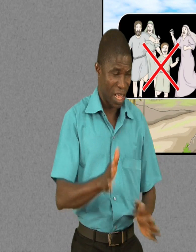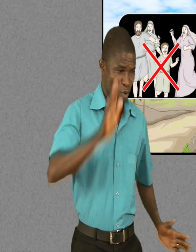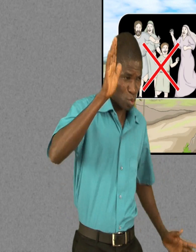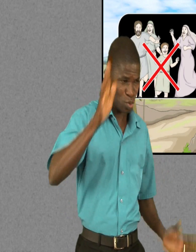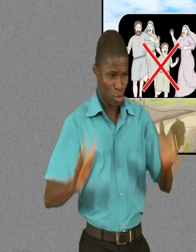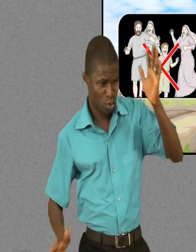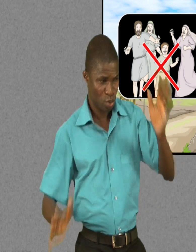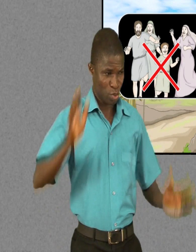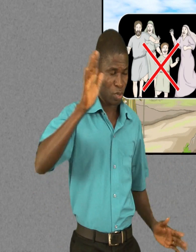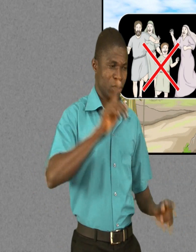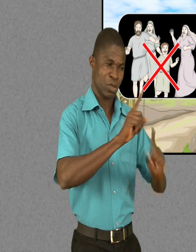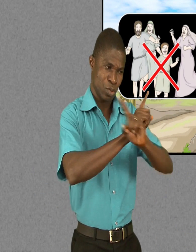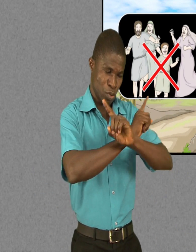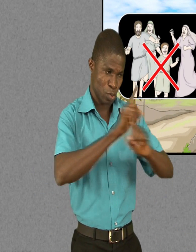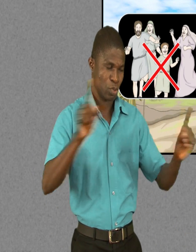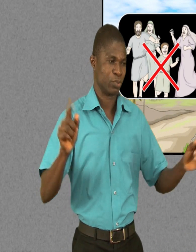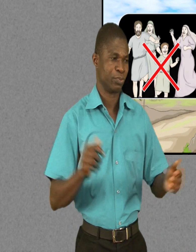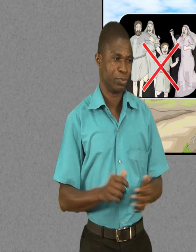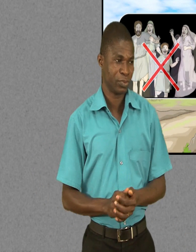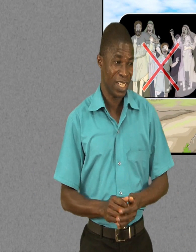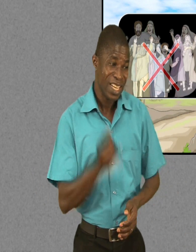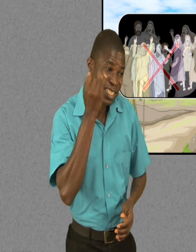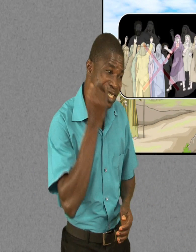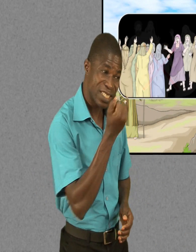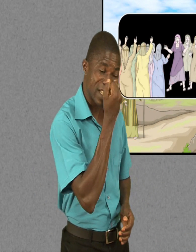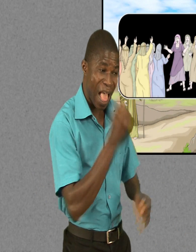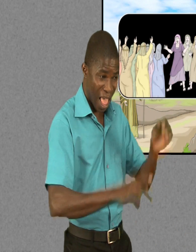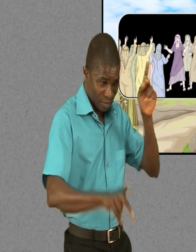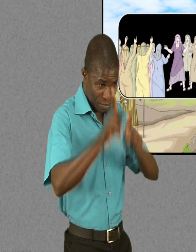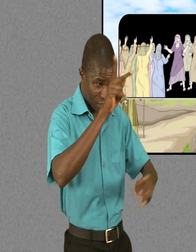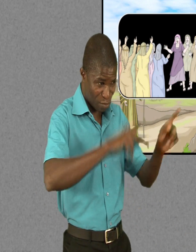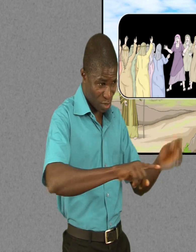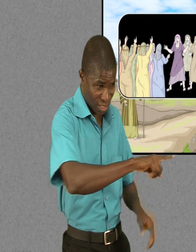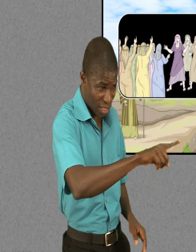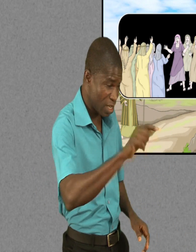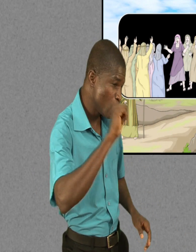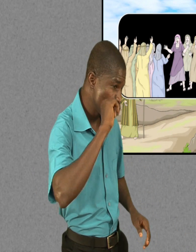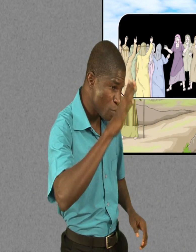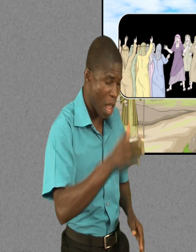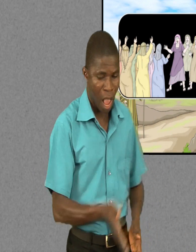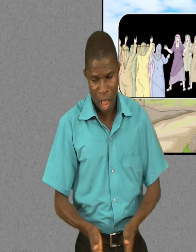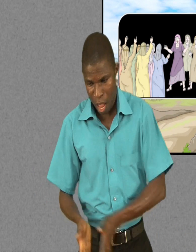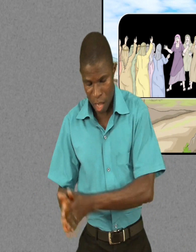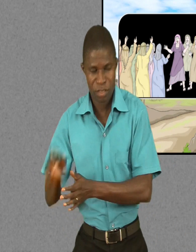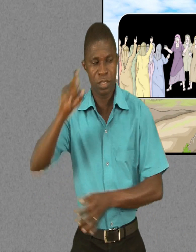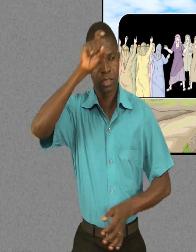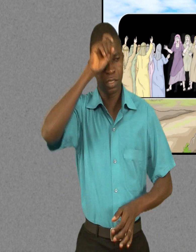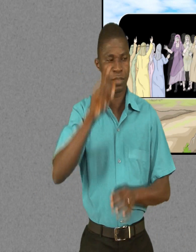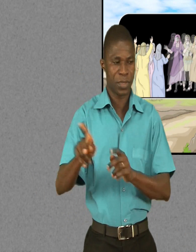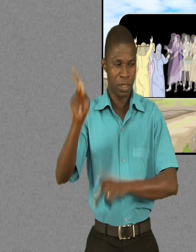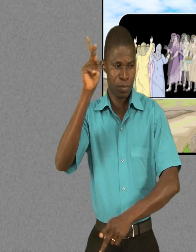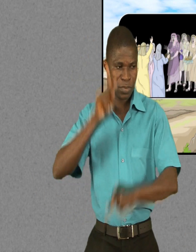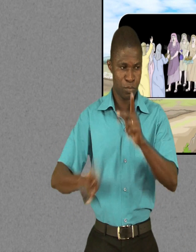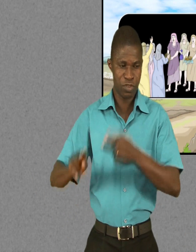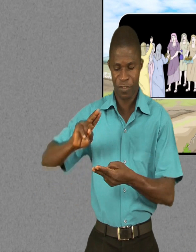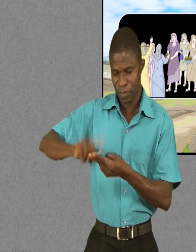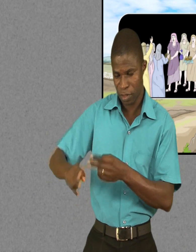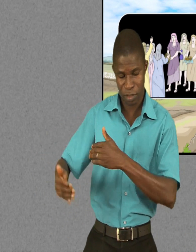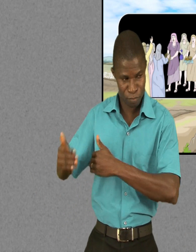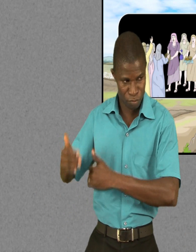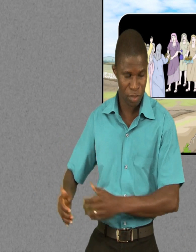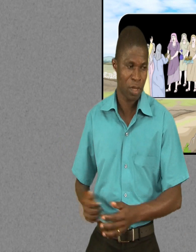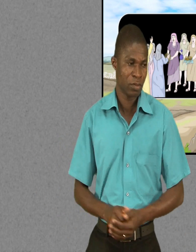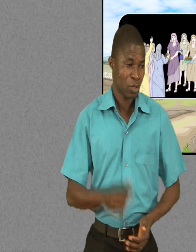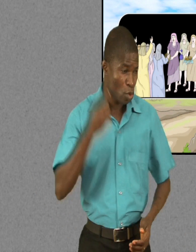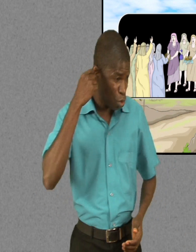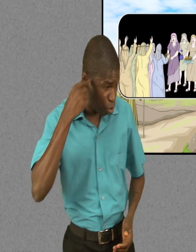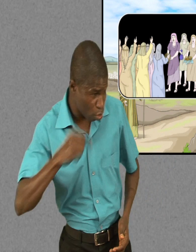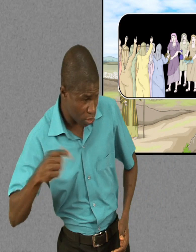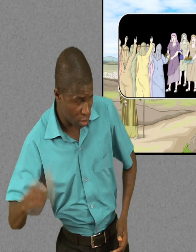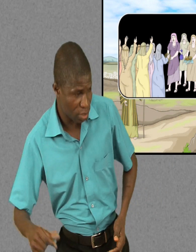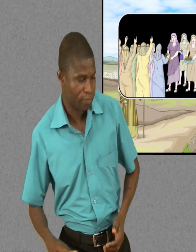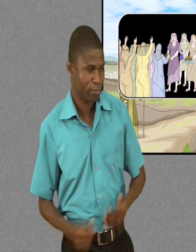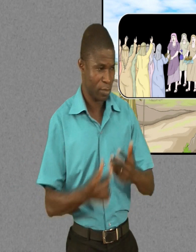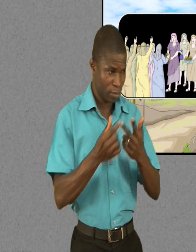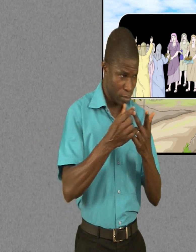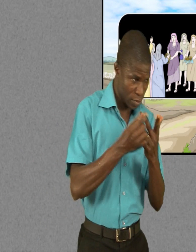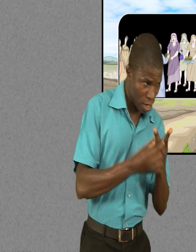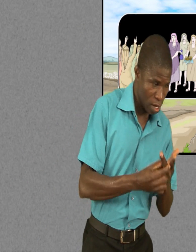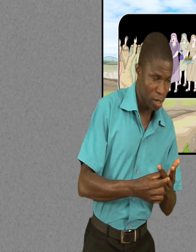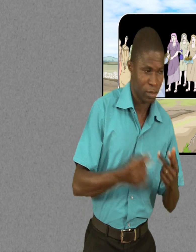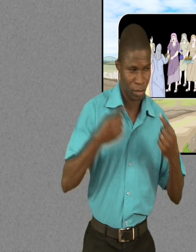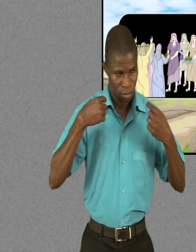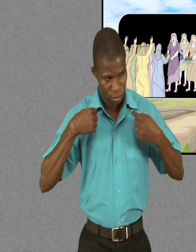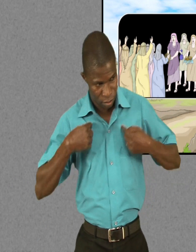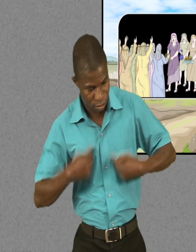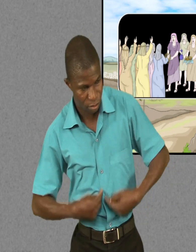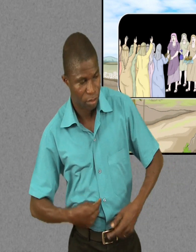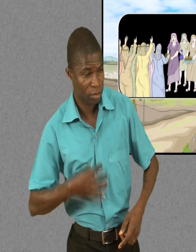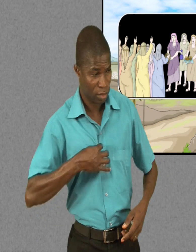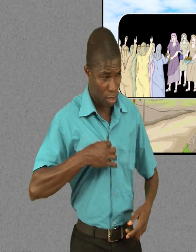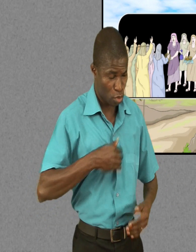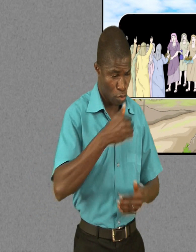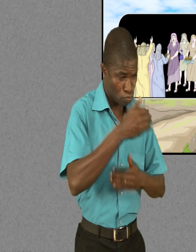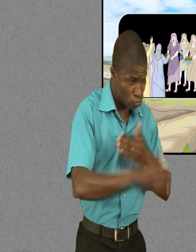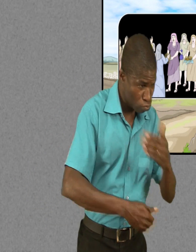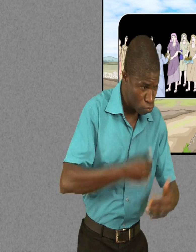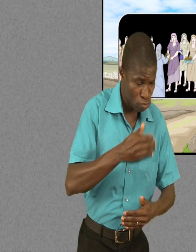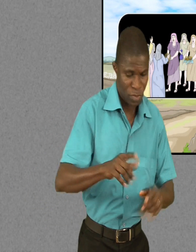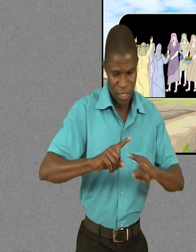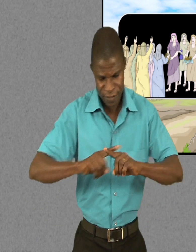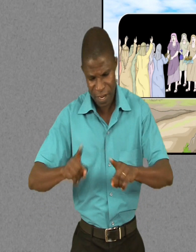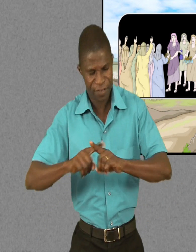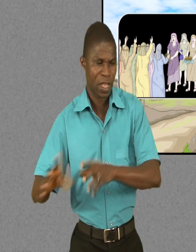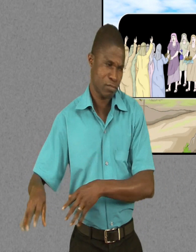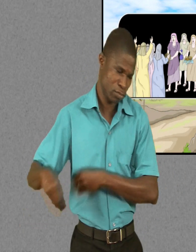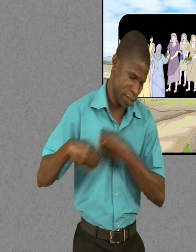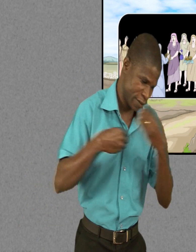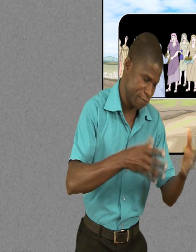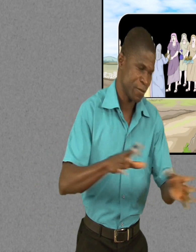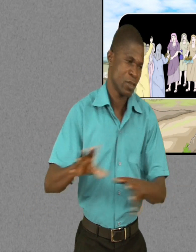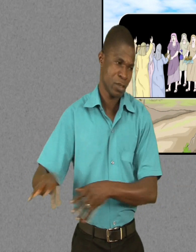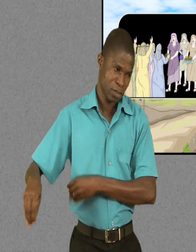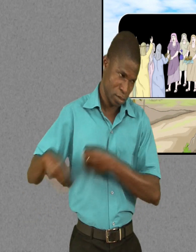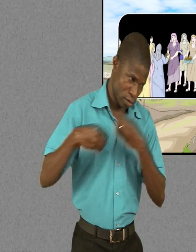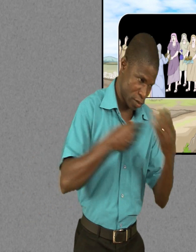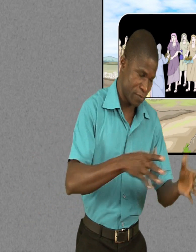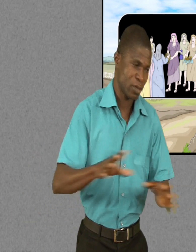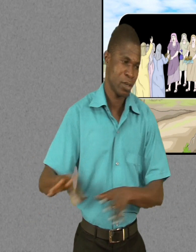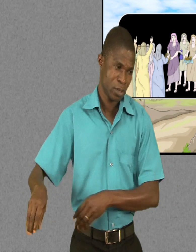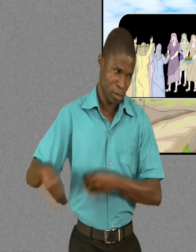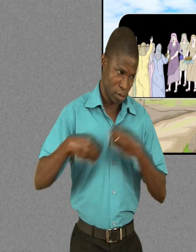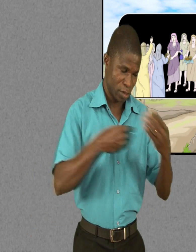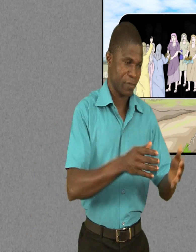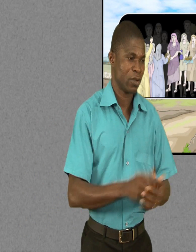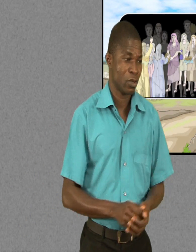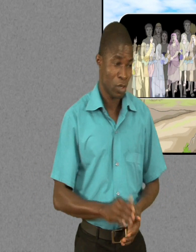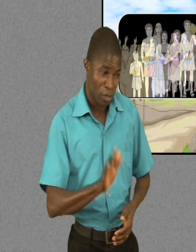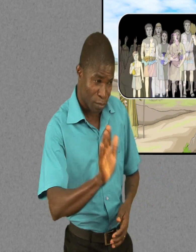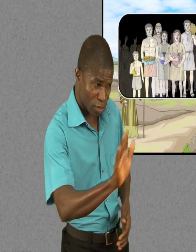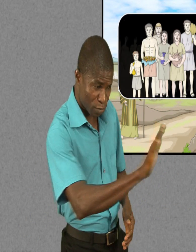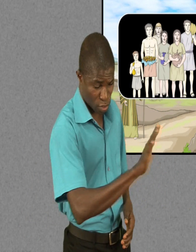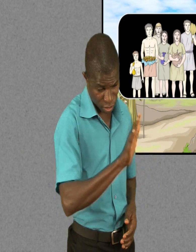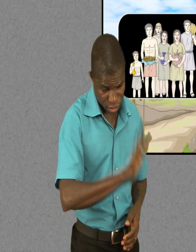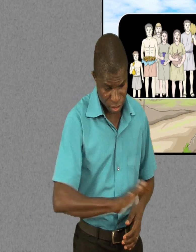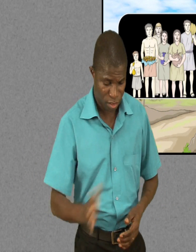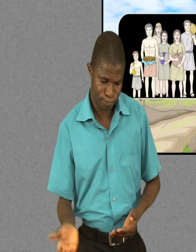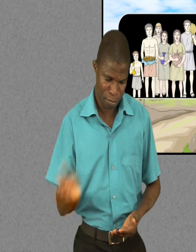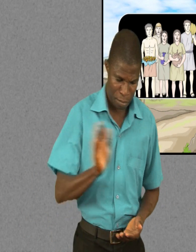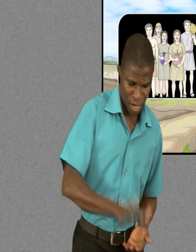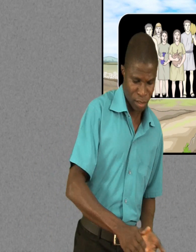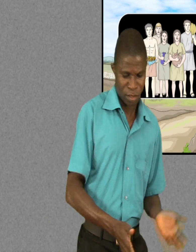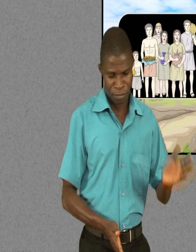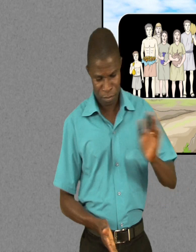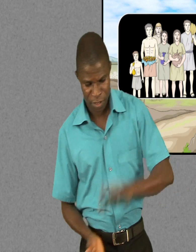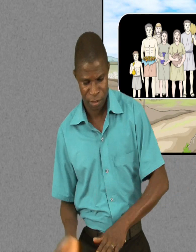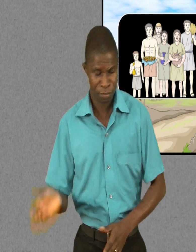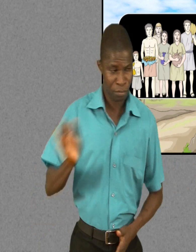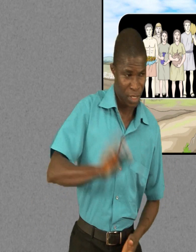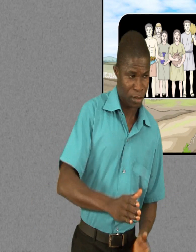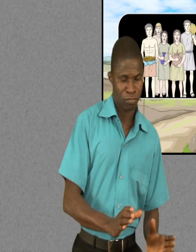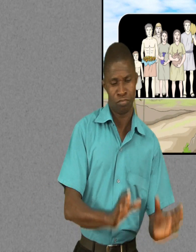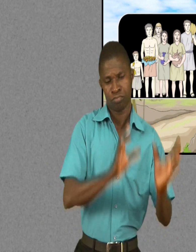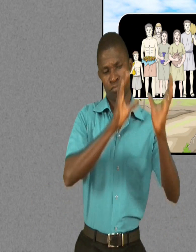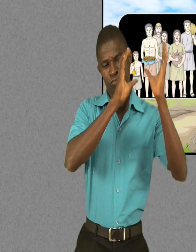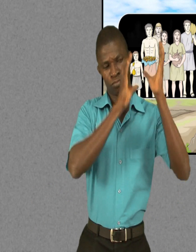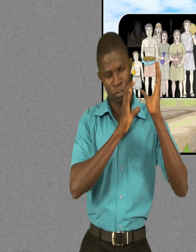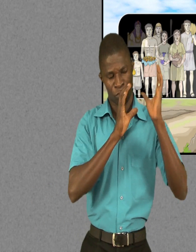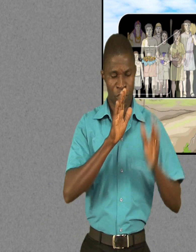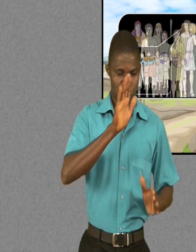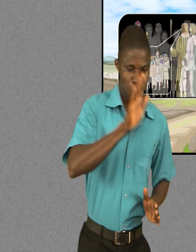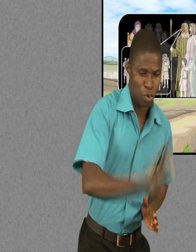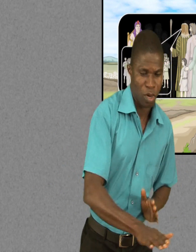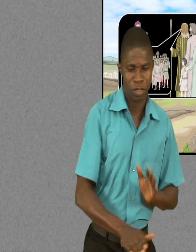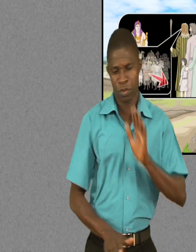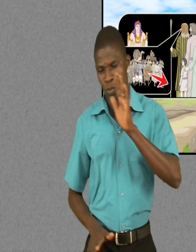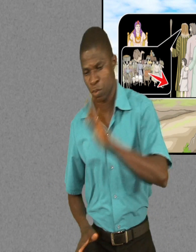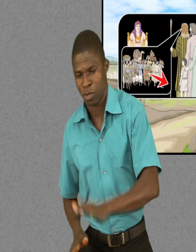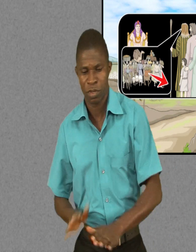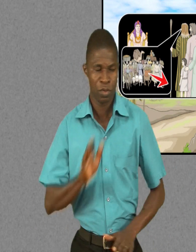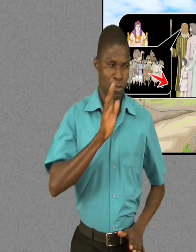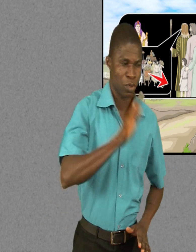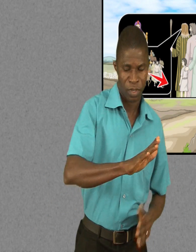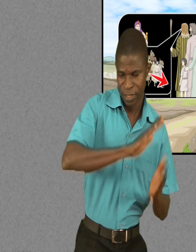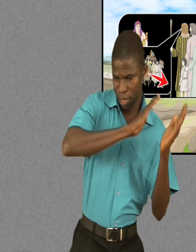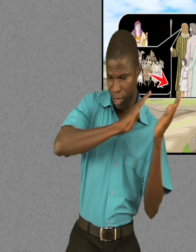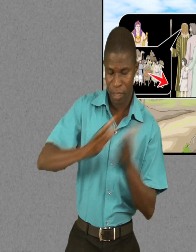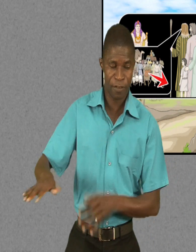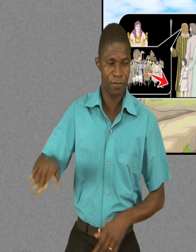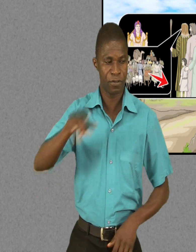Every woman shall ask her neighbor and any woman staying in her house for silver and gold jewelry and clothing, and you will put them on your sons and daughters.